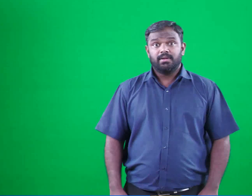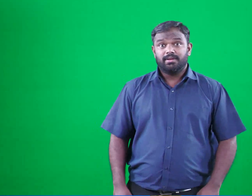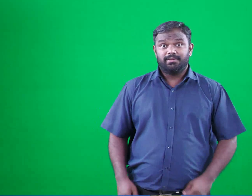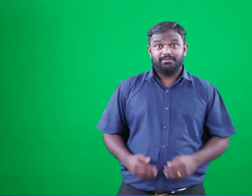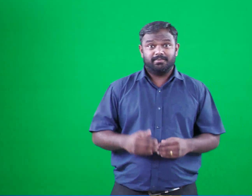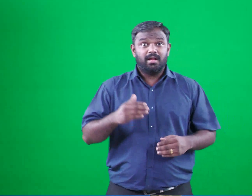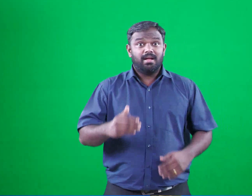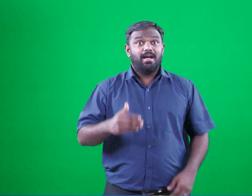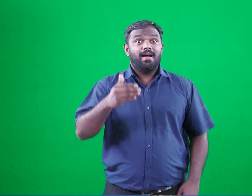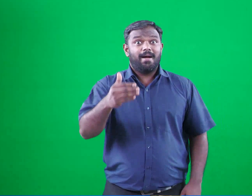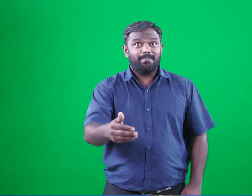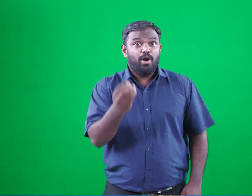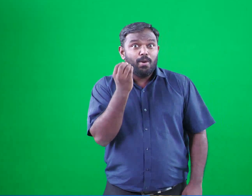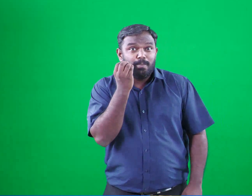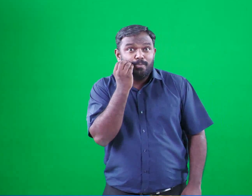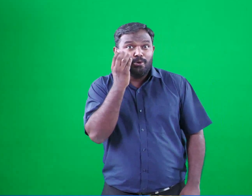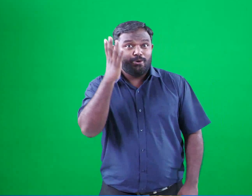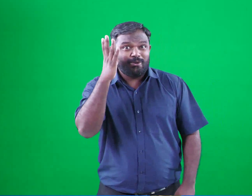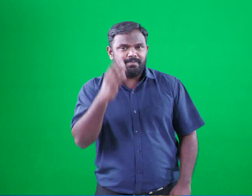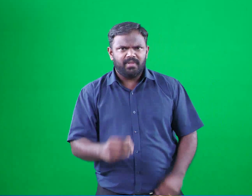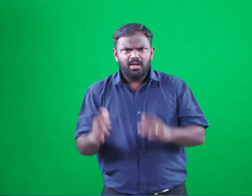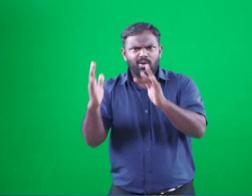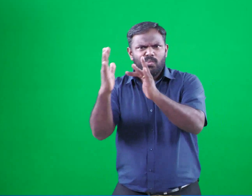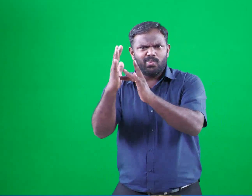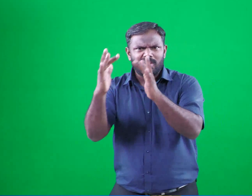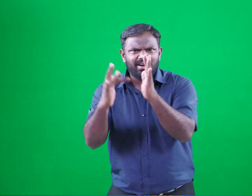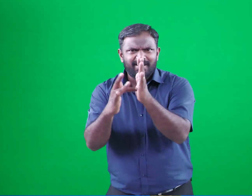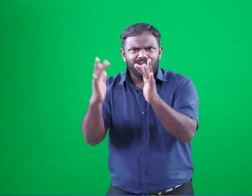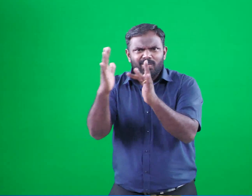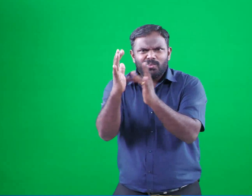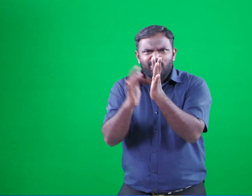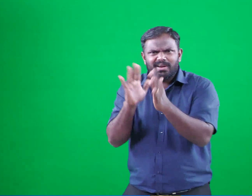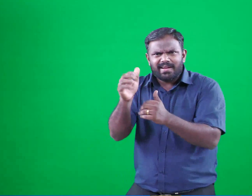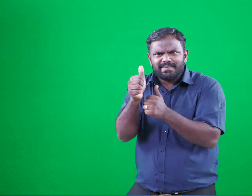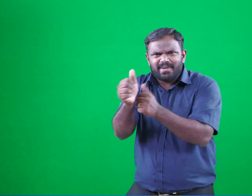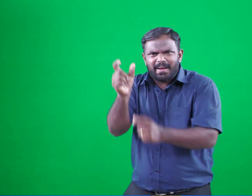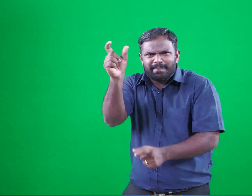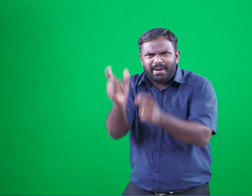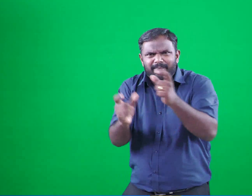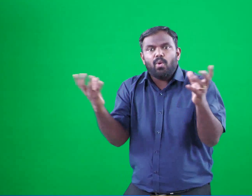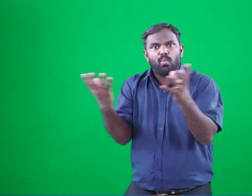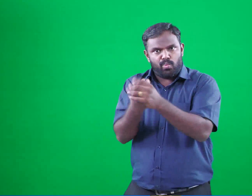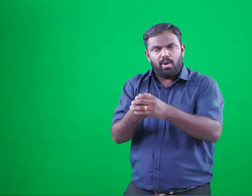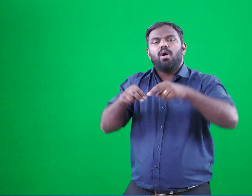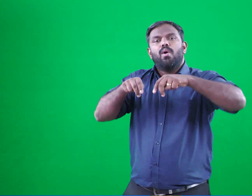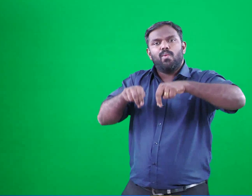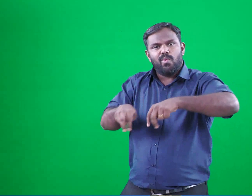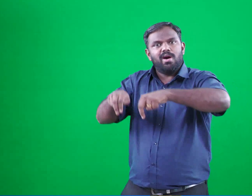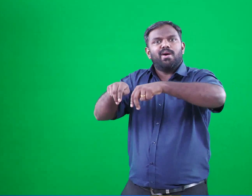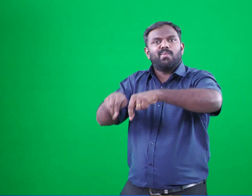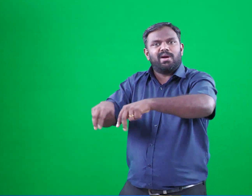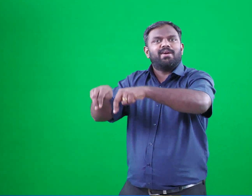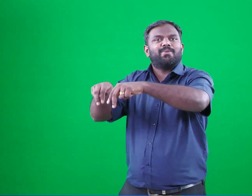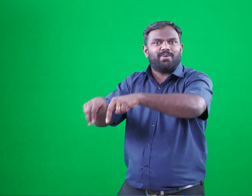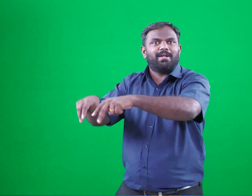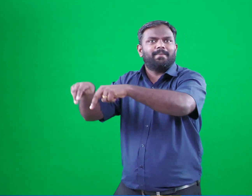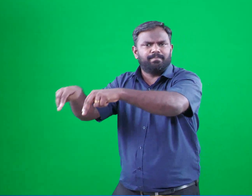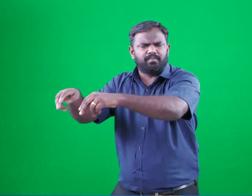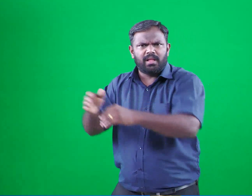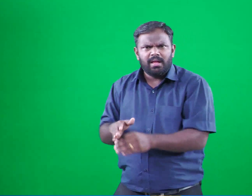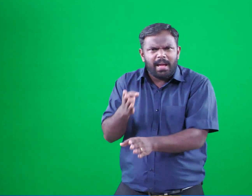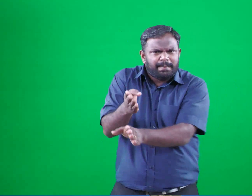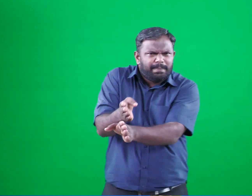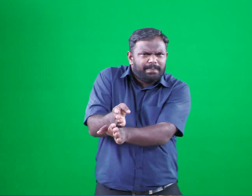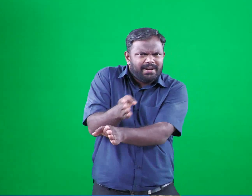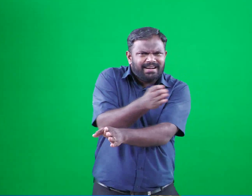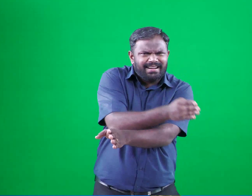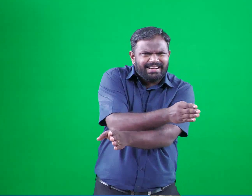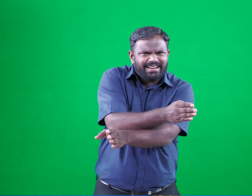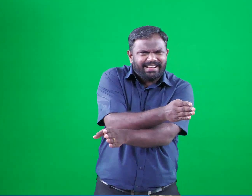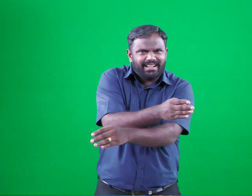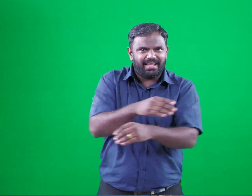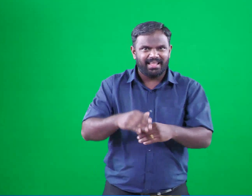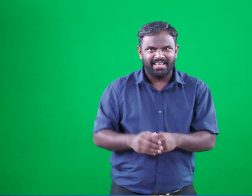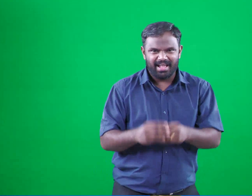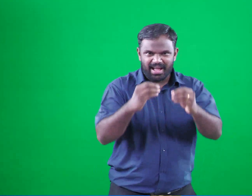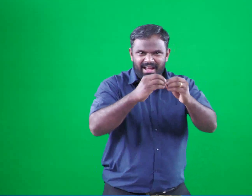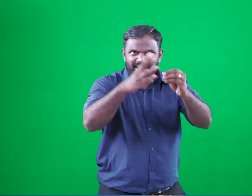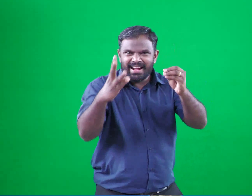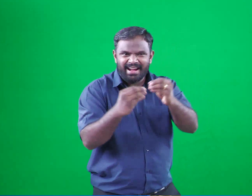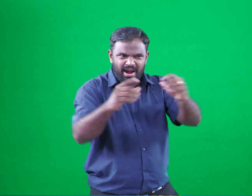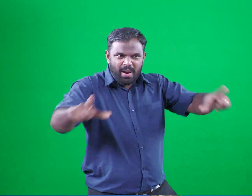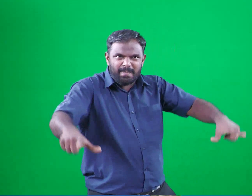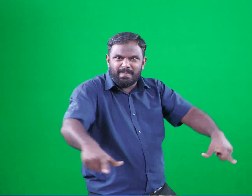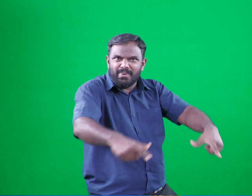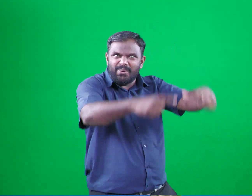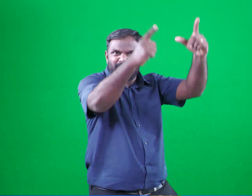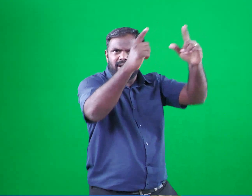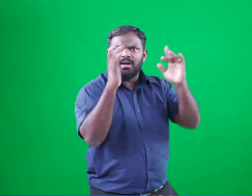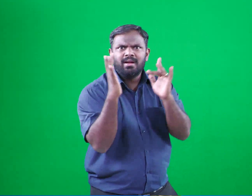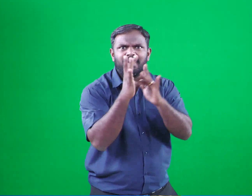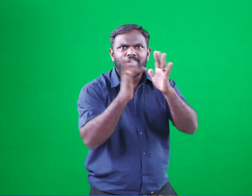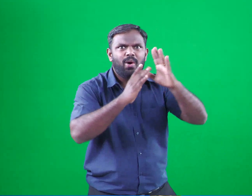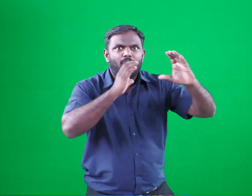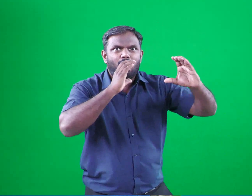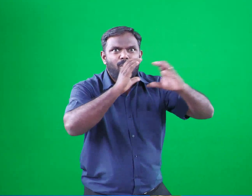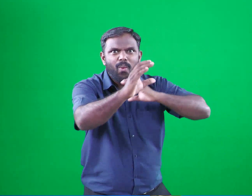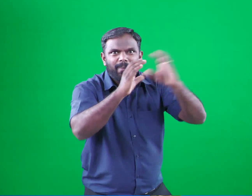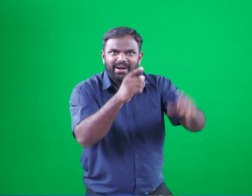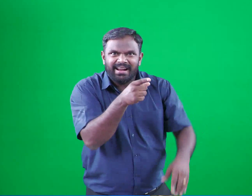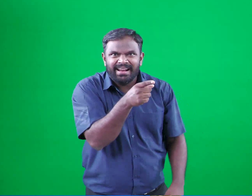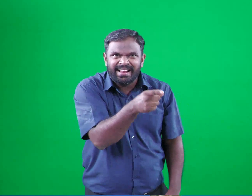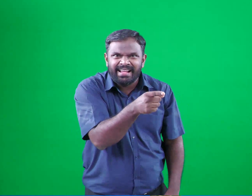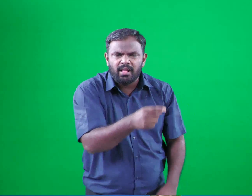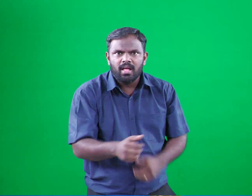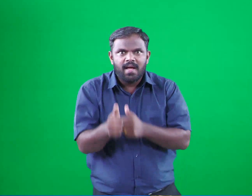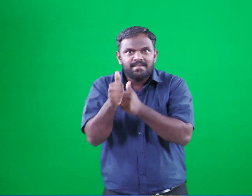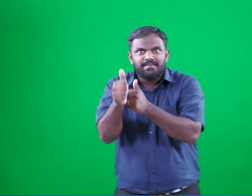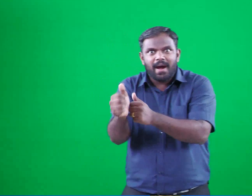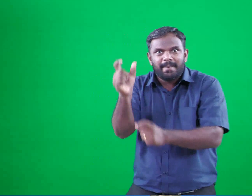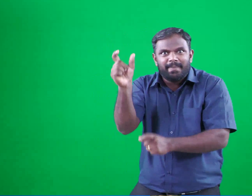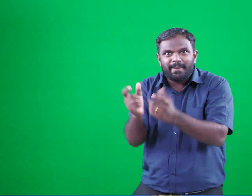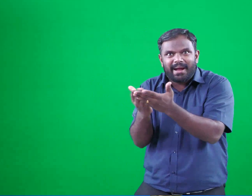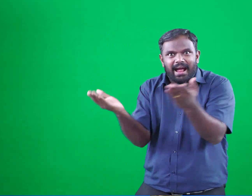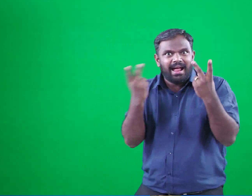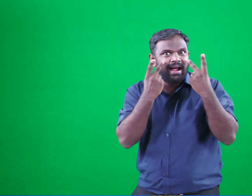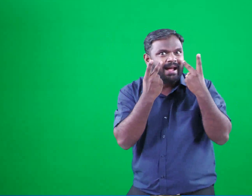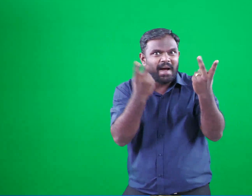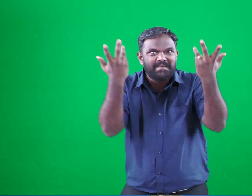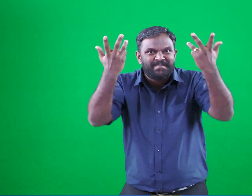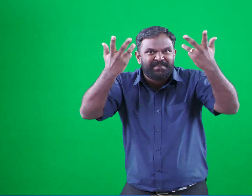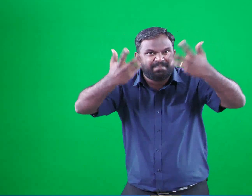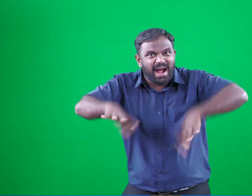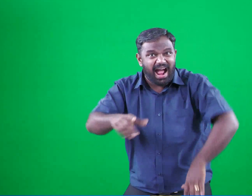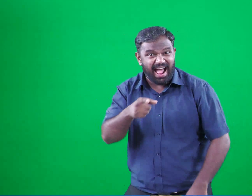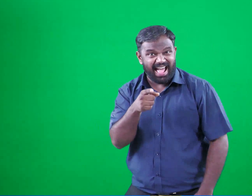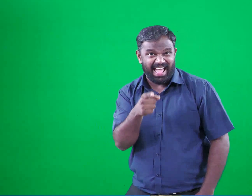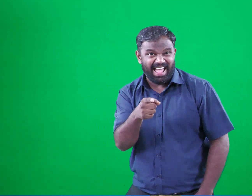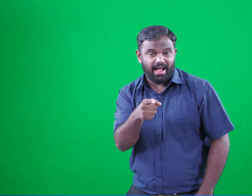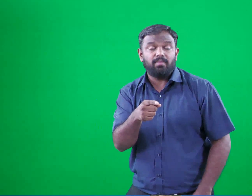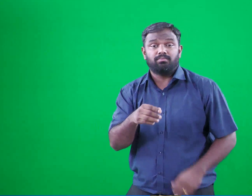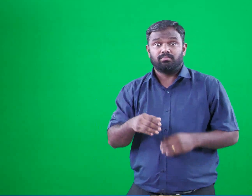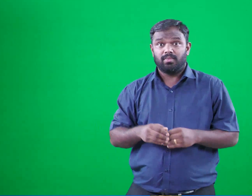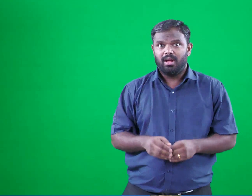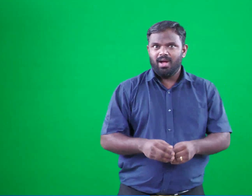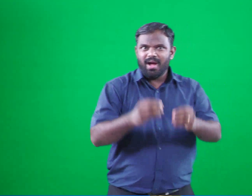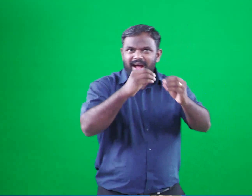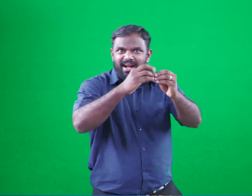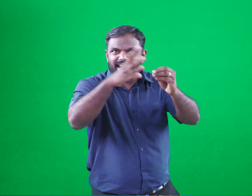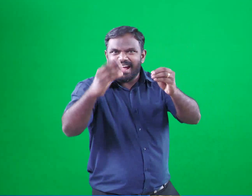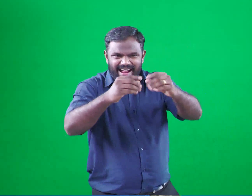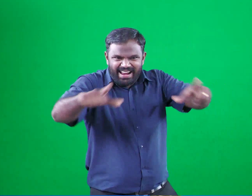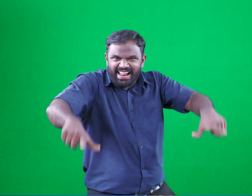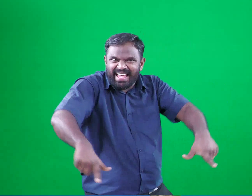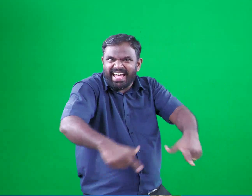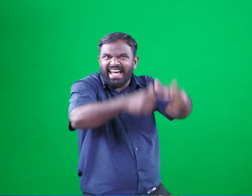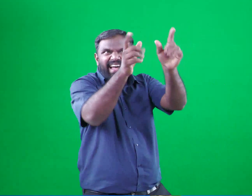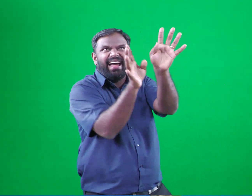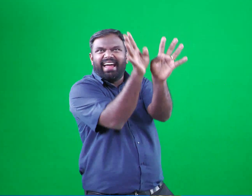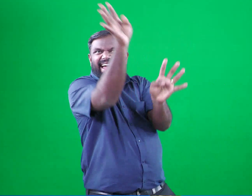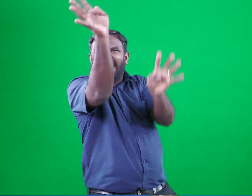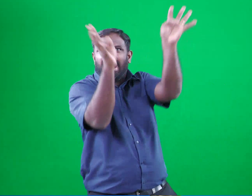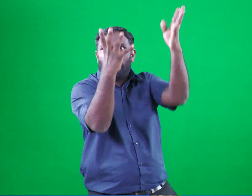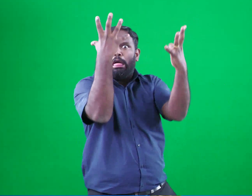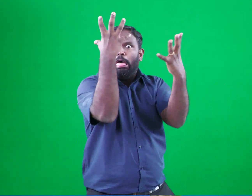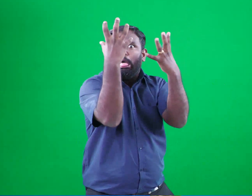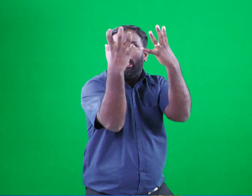As they were walking back in the morning, they saw the fig tree withered from its roots.